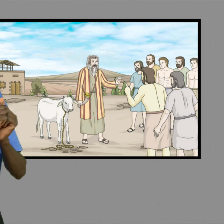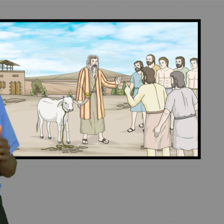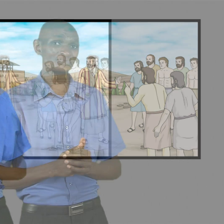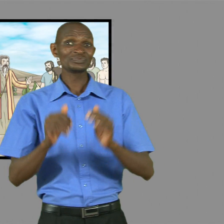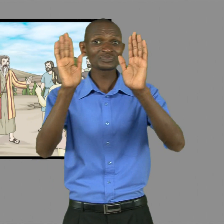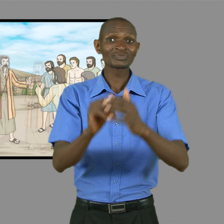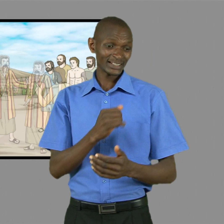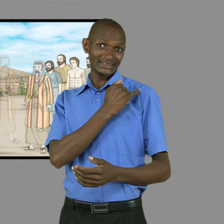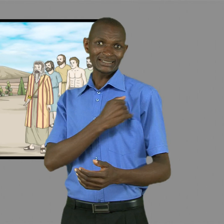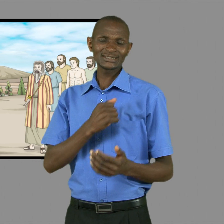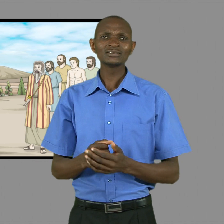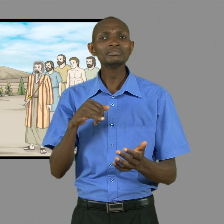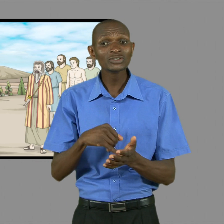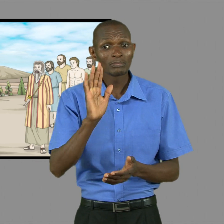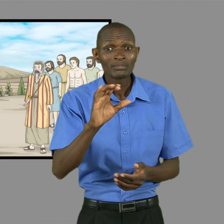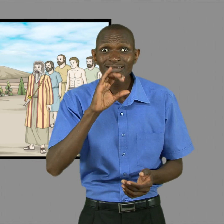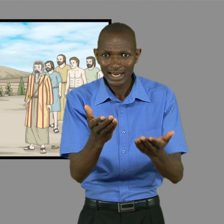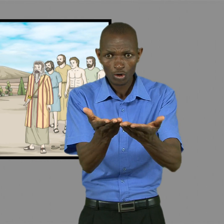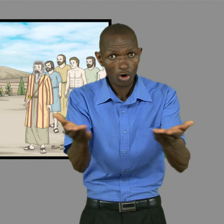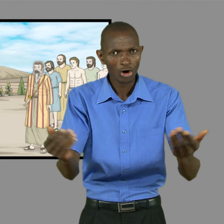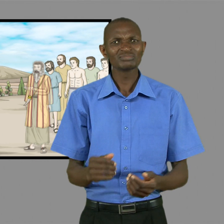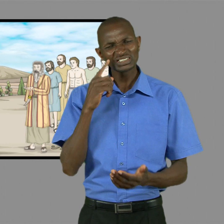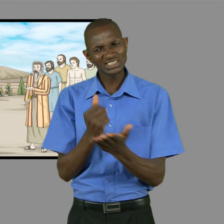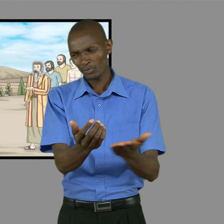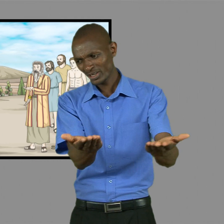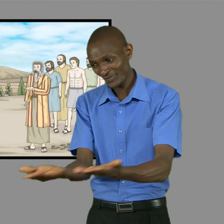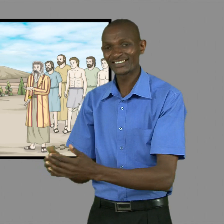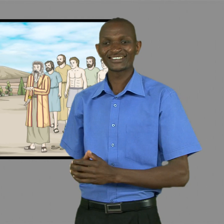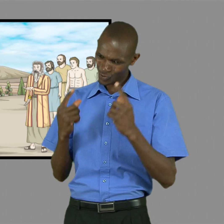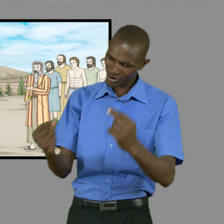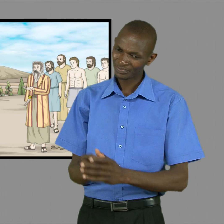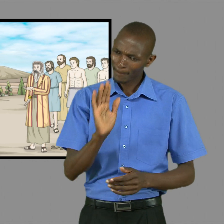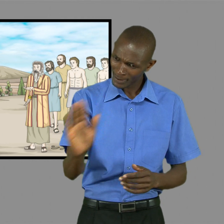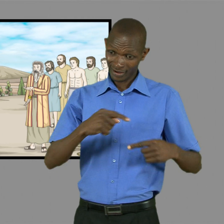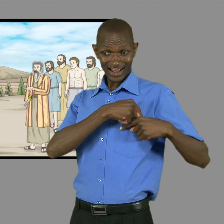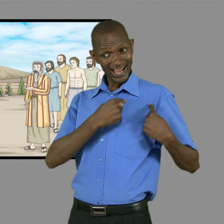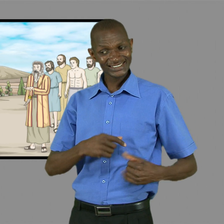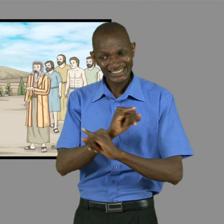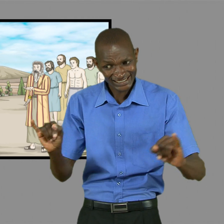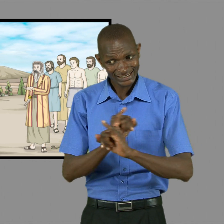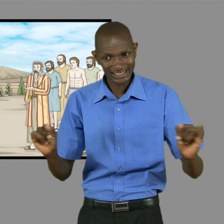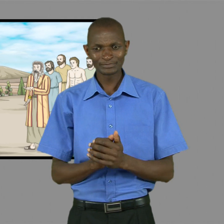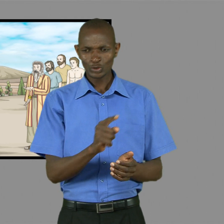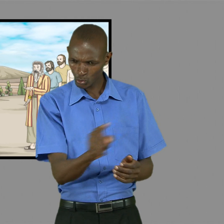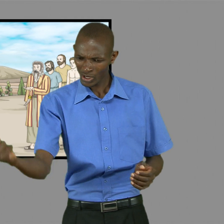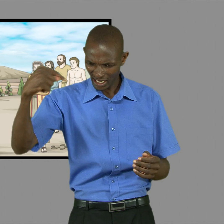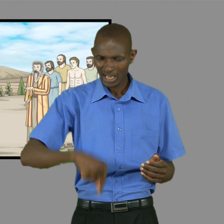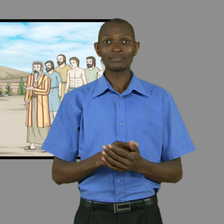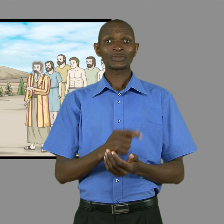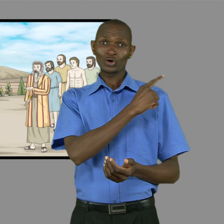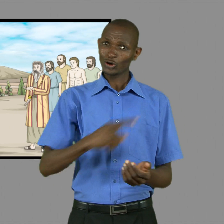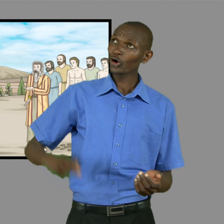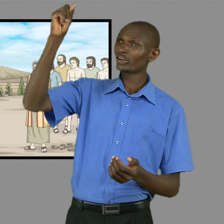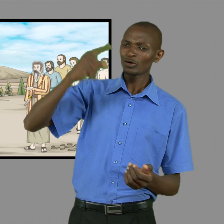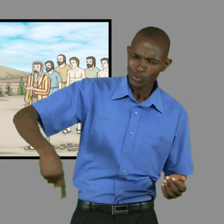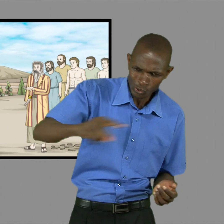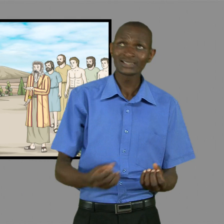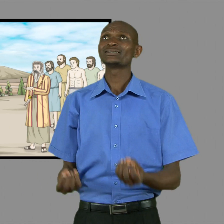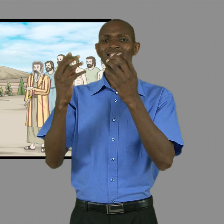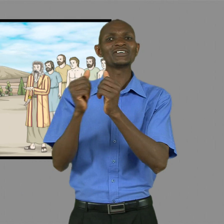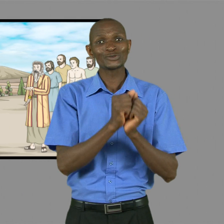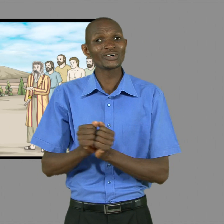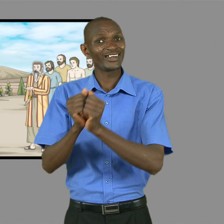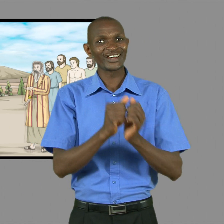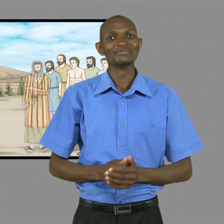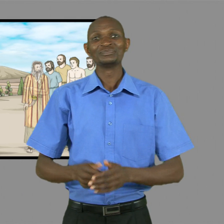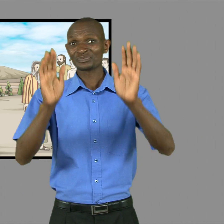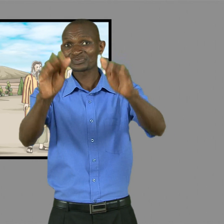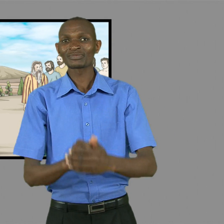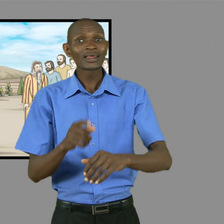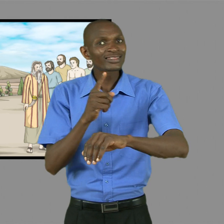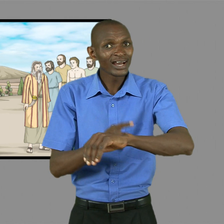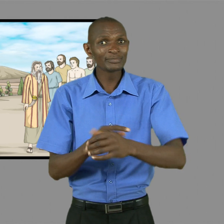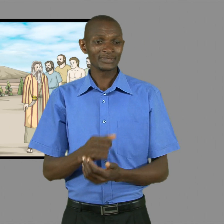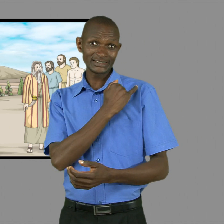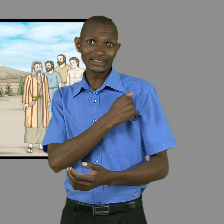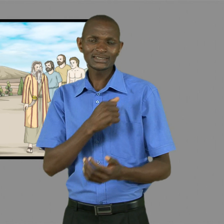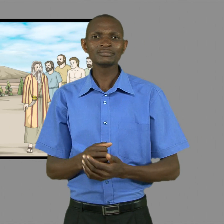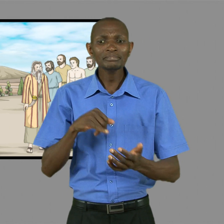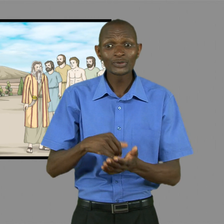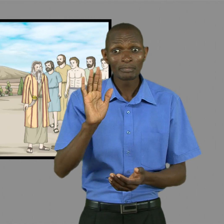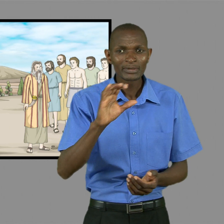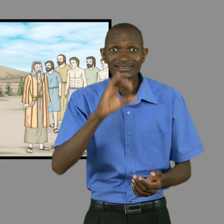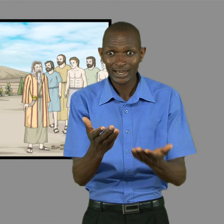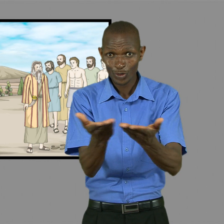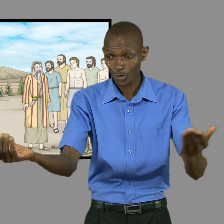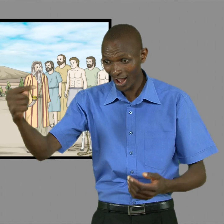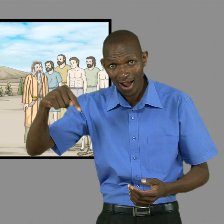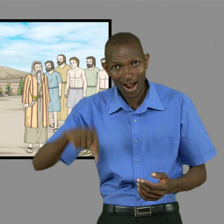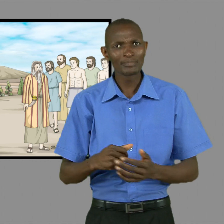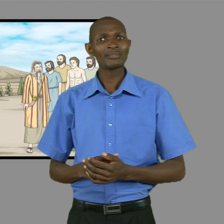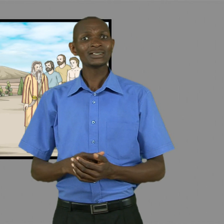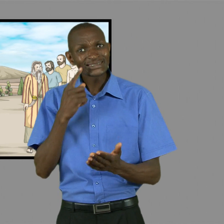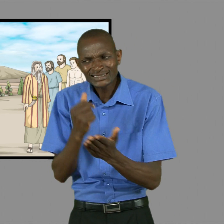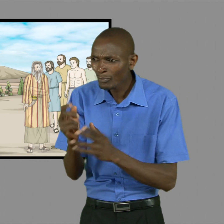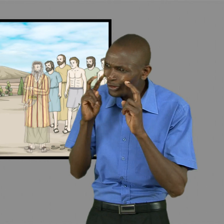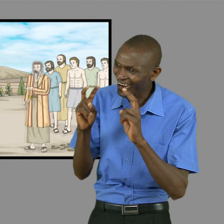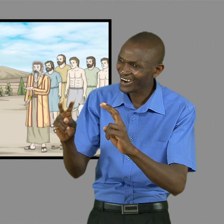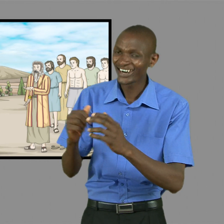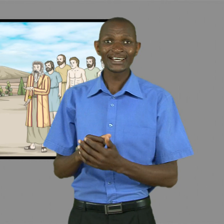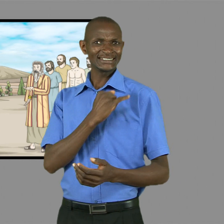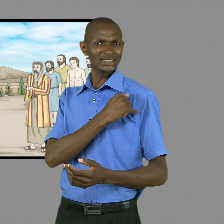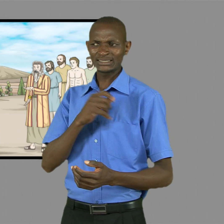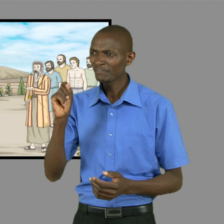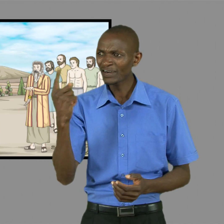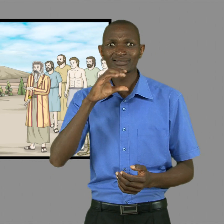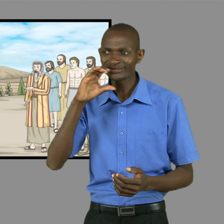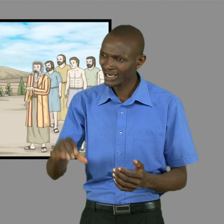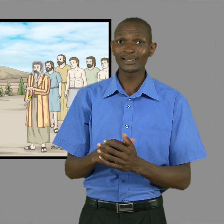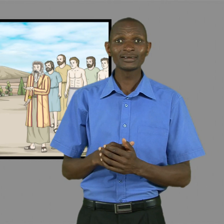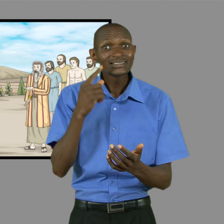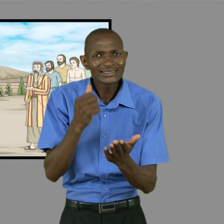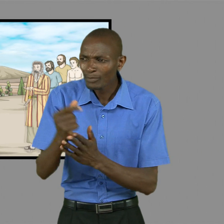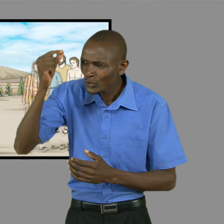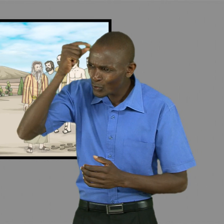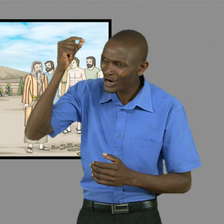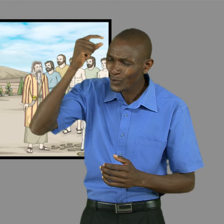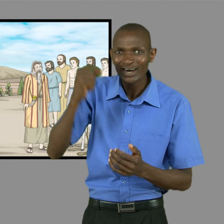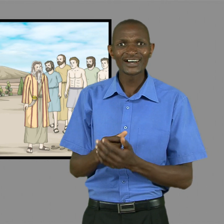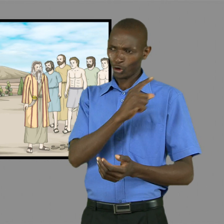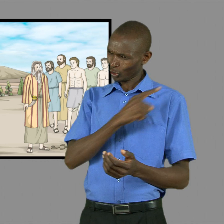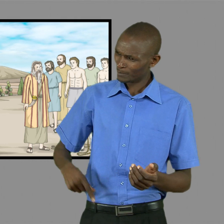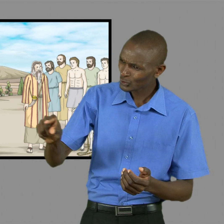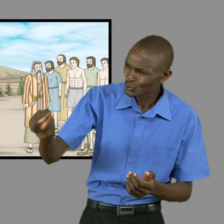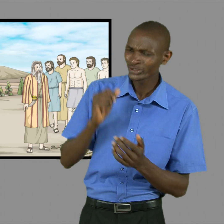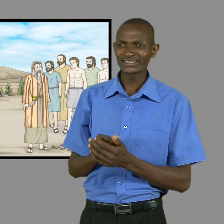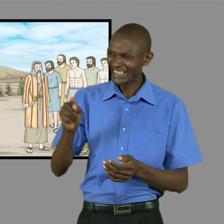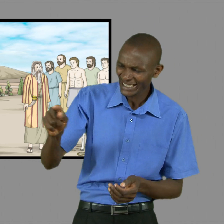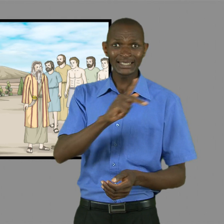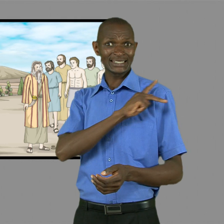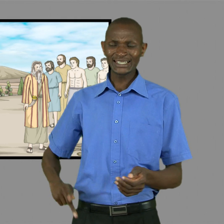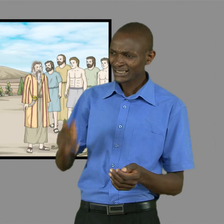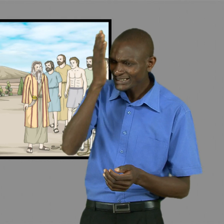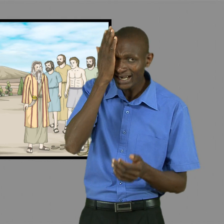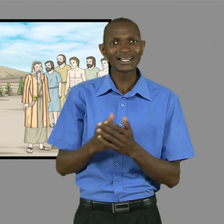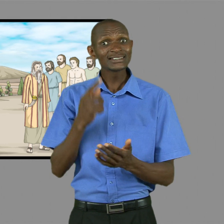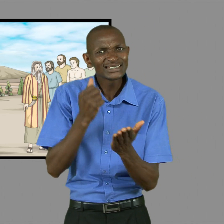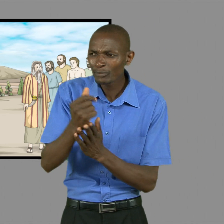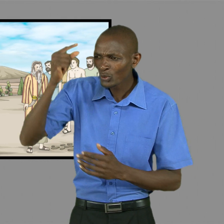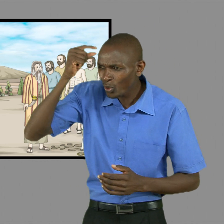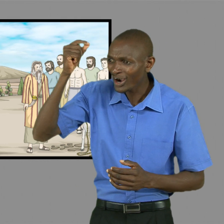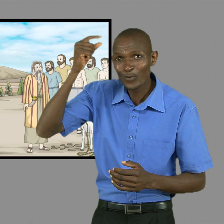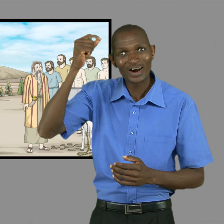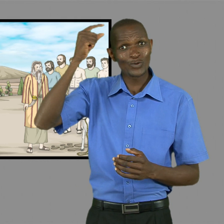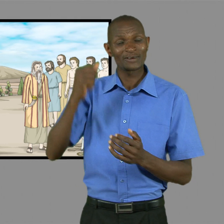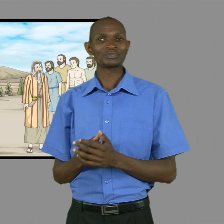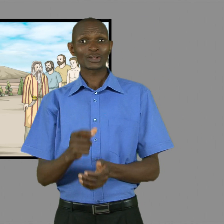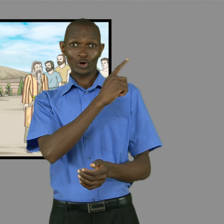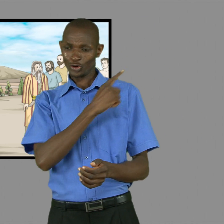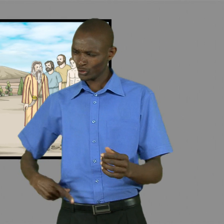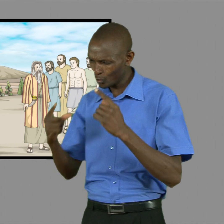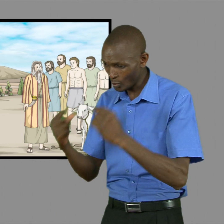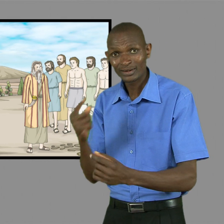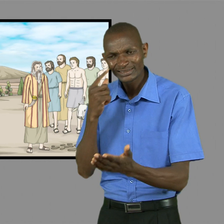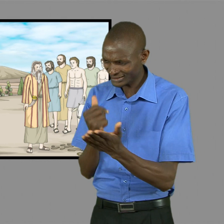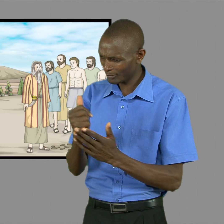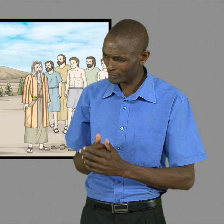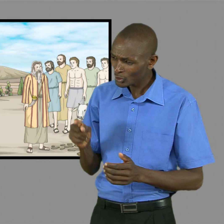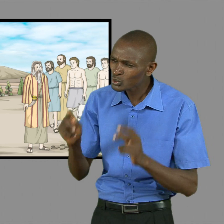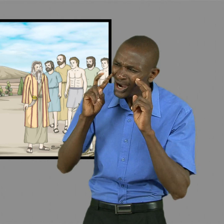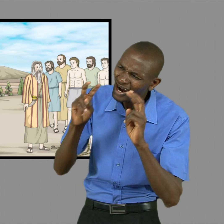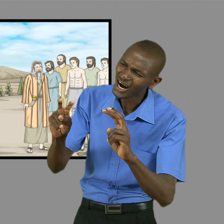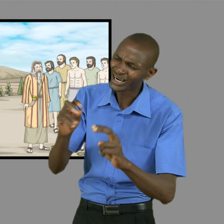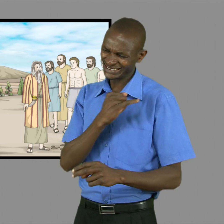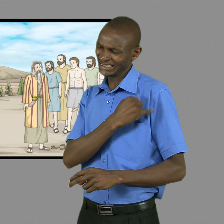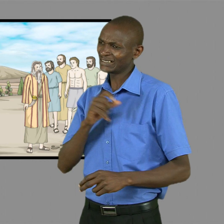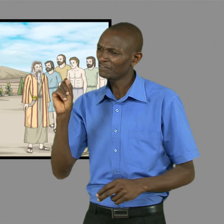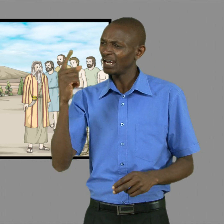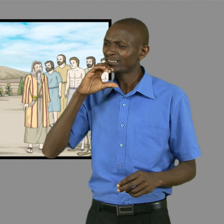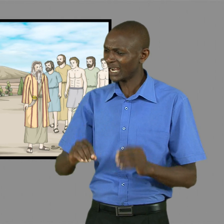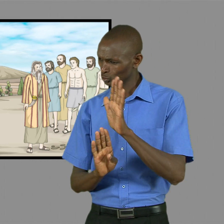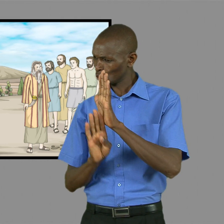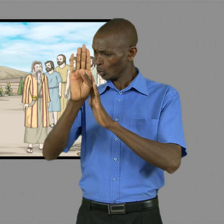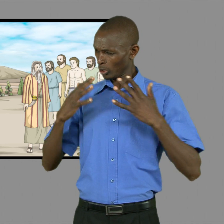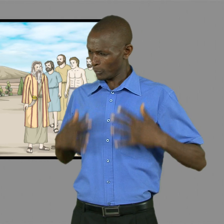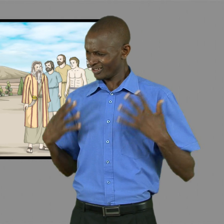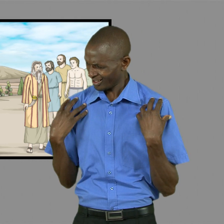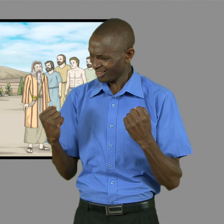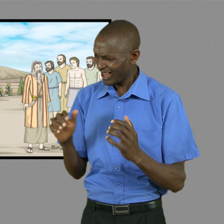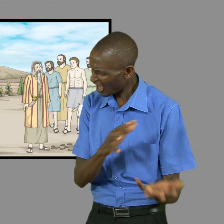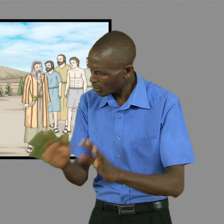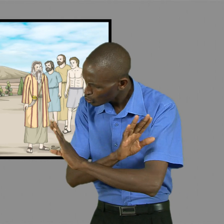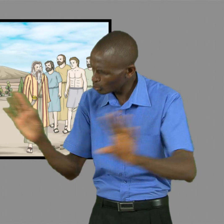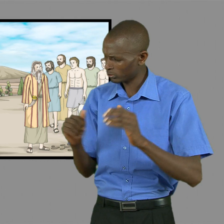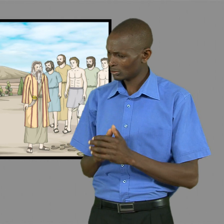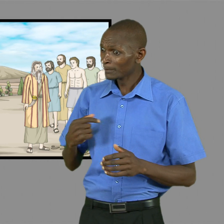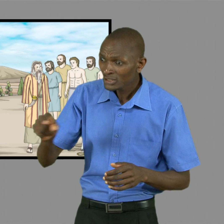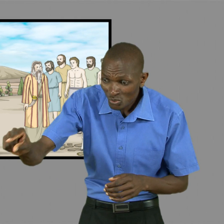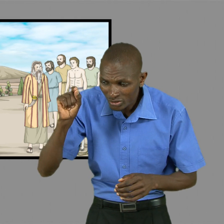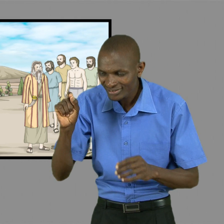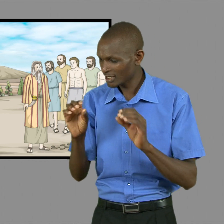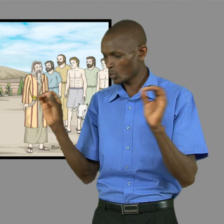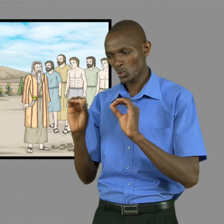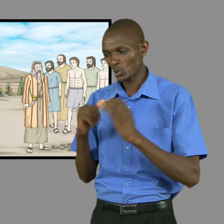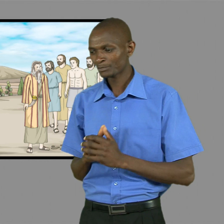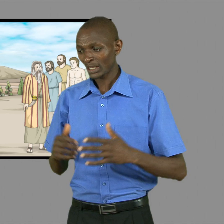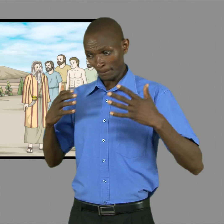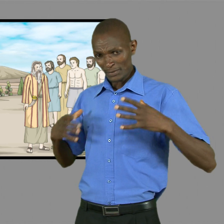Then he consecrated Jesse and his sons and invited them to the sacrifice. When they arrived, Samuel saw Eliab and said, “Surely here before the LORD is His anointed.” But the LORD said to Samuel, “Do not consider his appearance or height, for I have rejected him; the LORD does not see as man does.